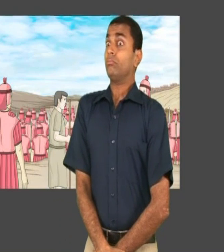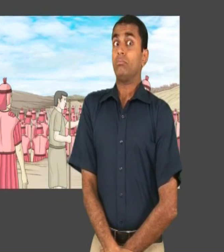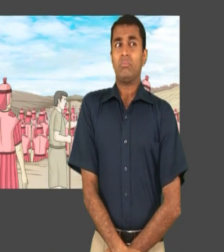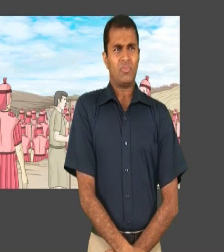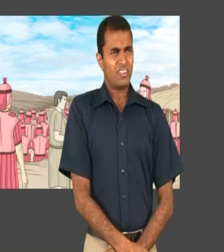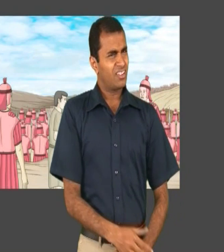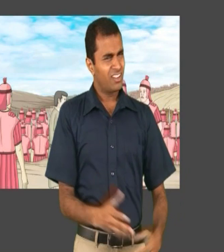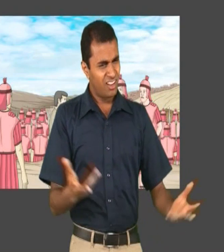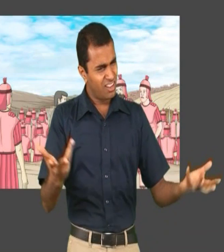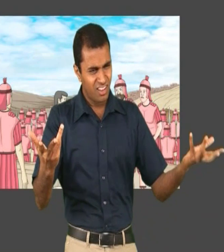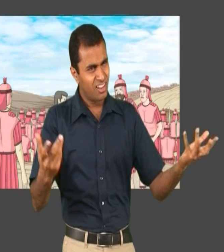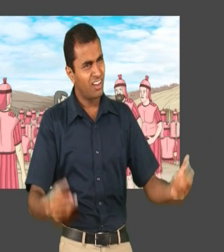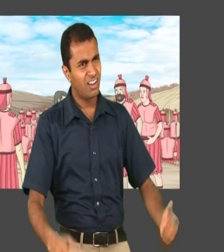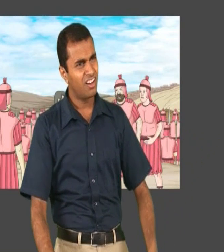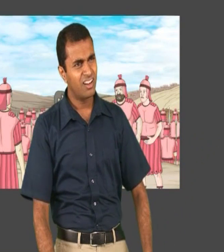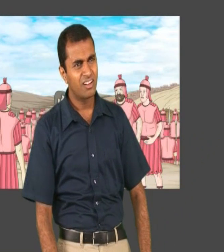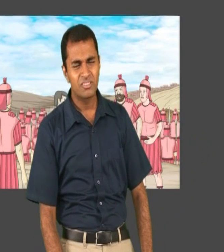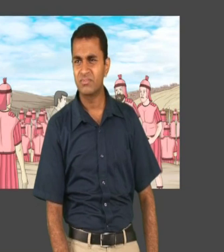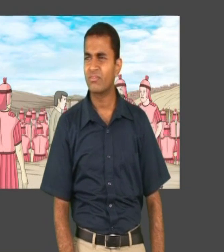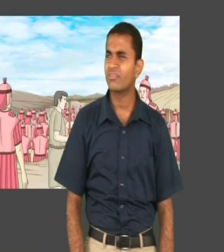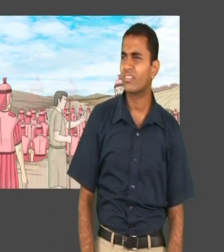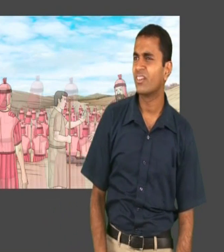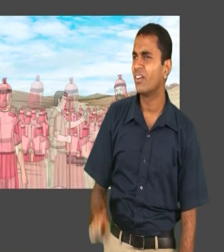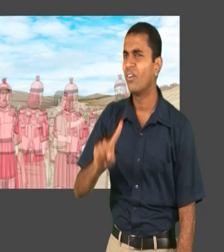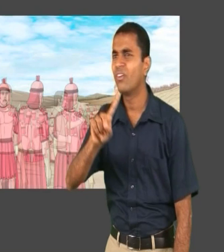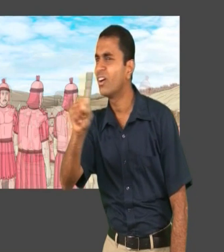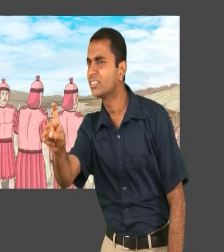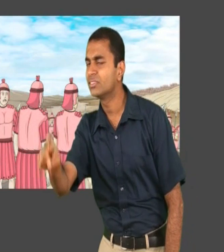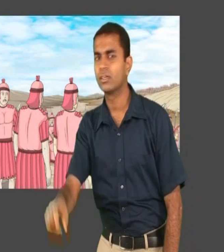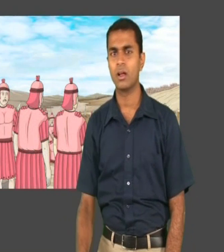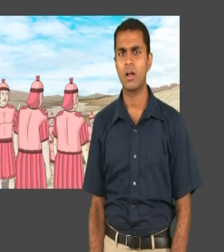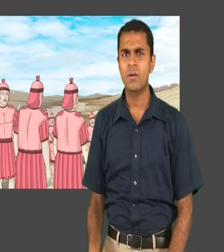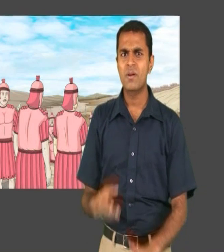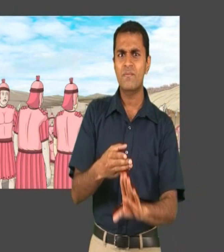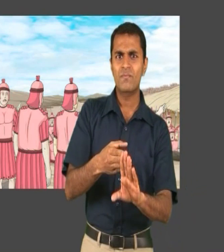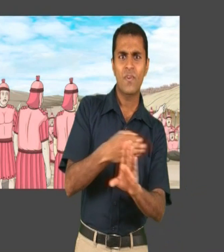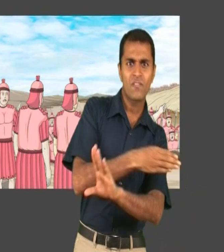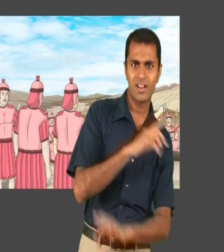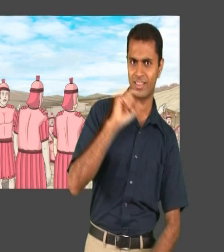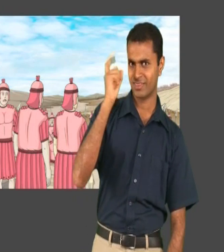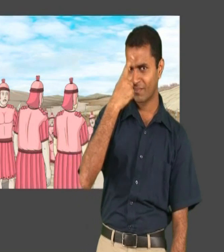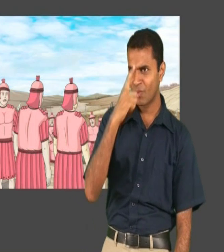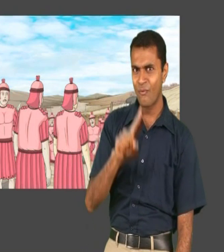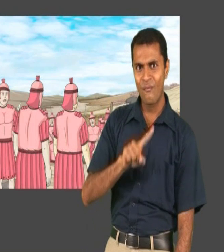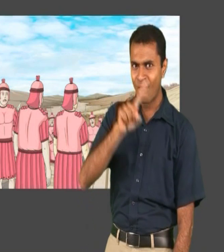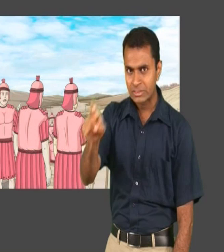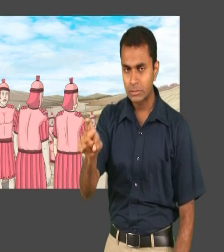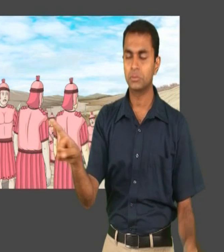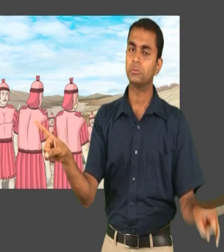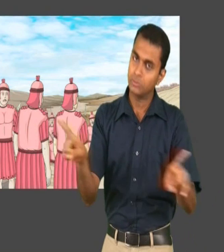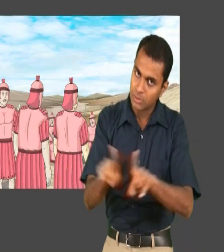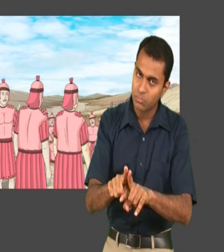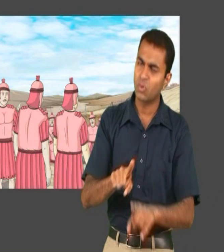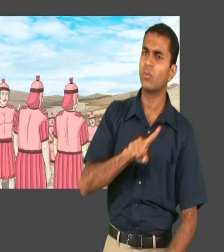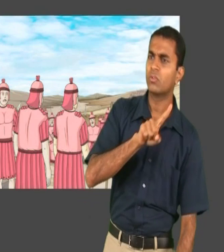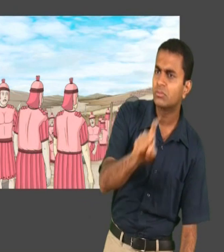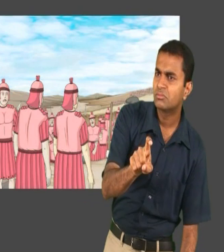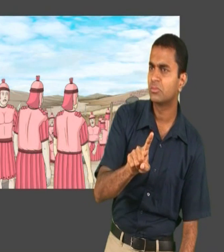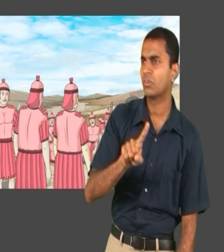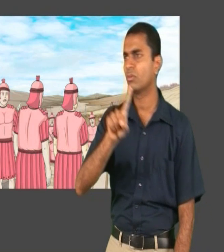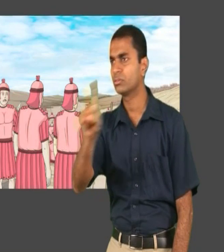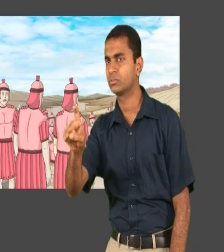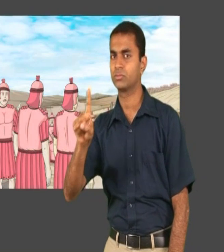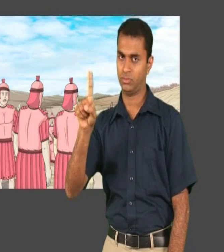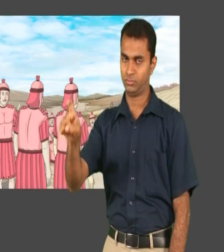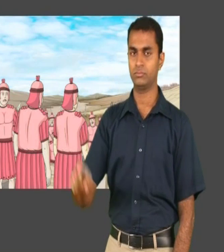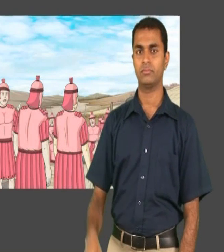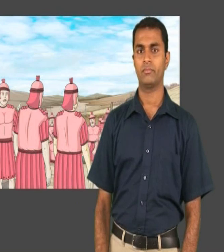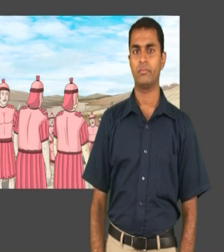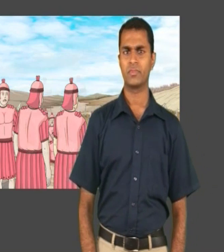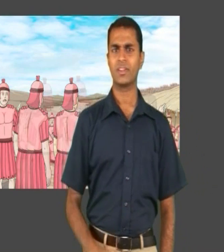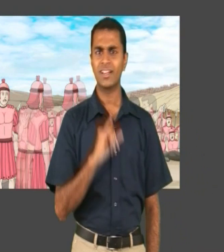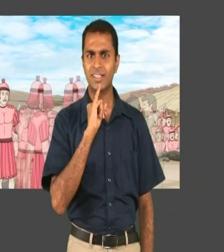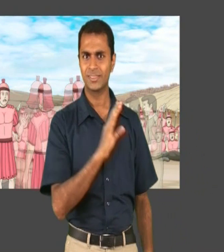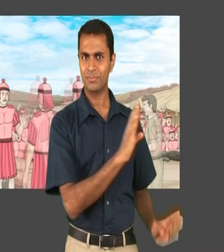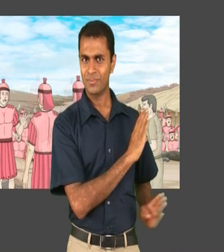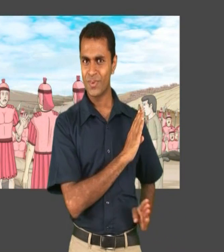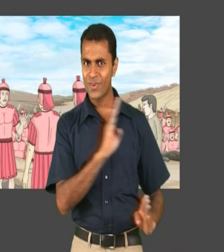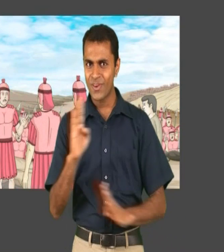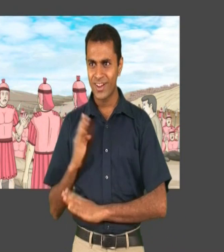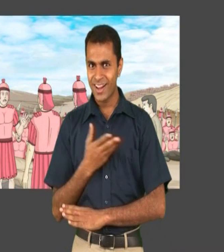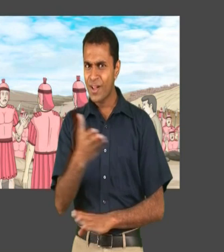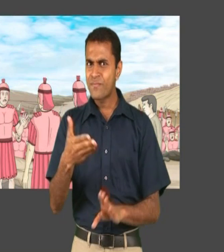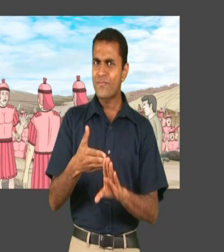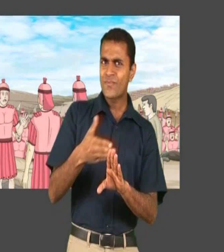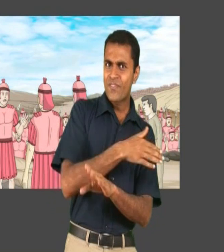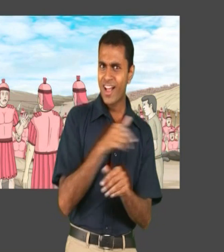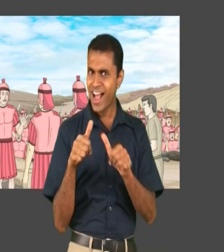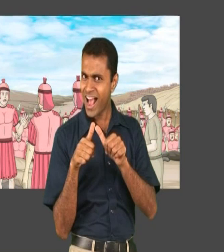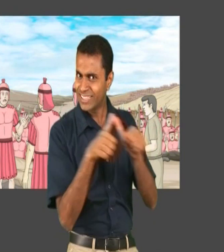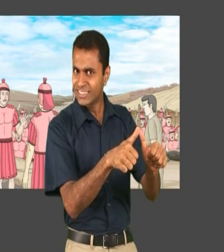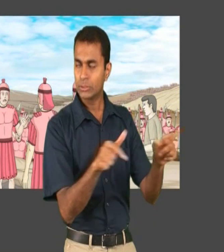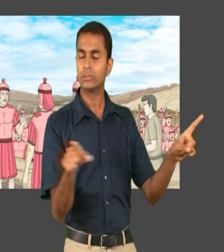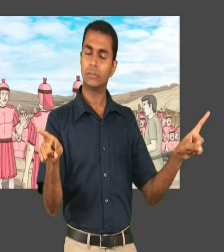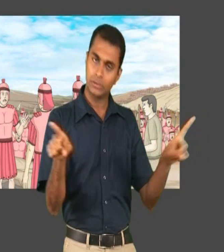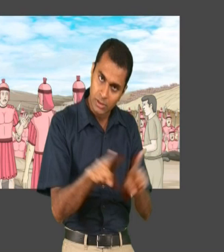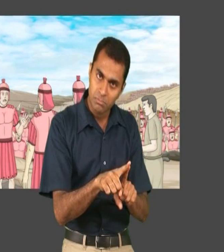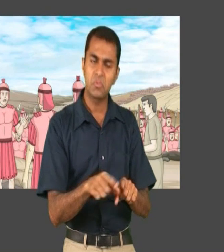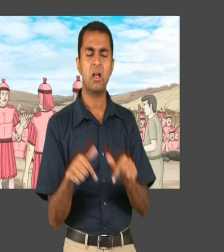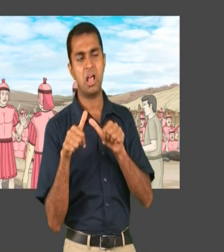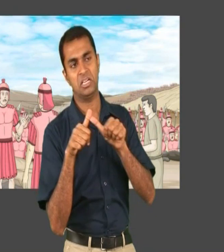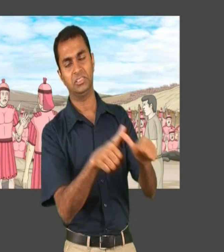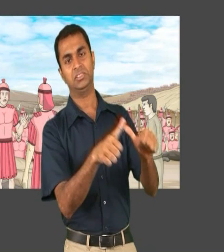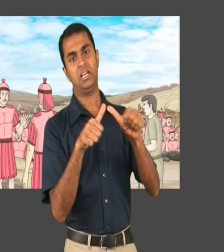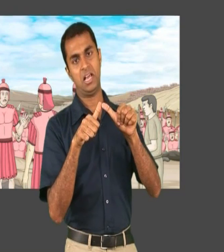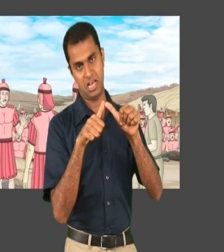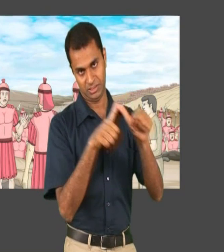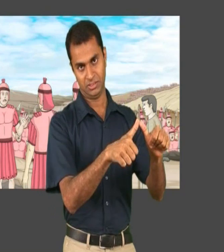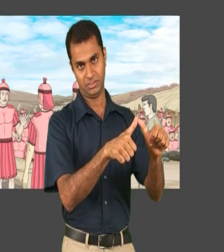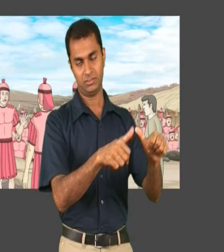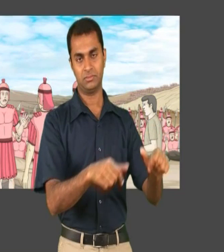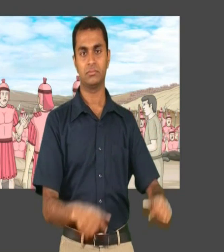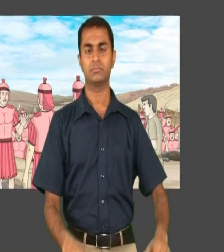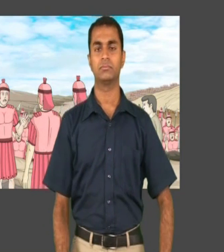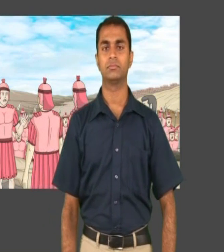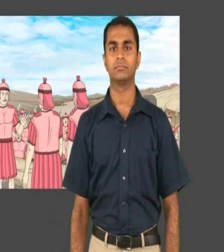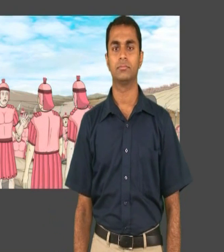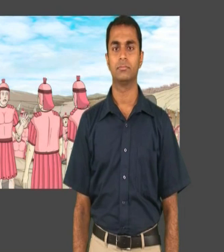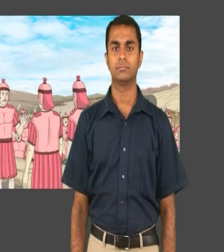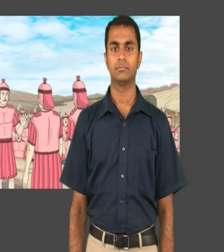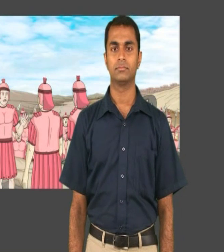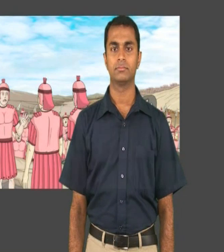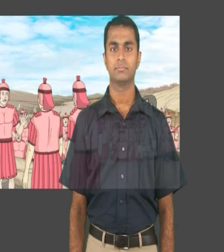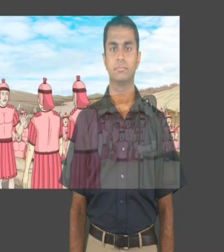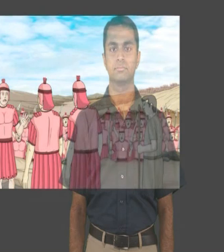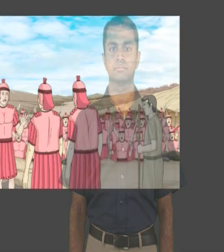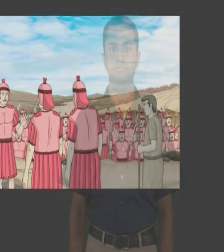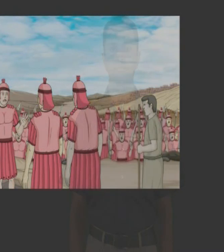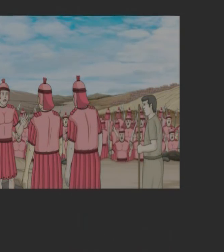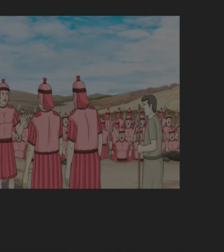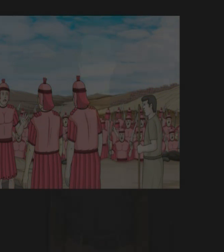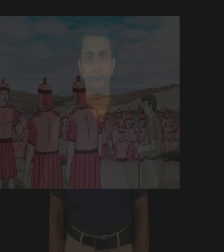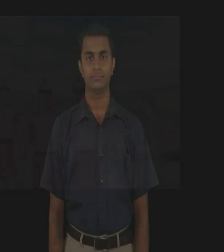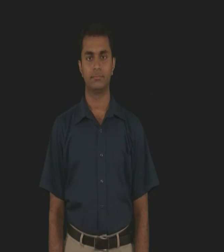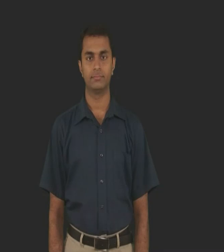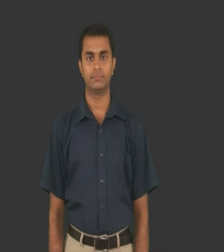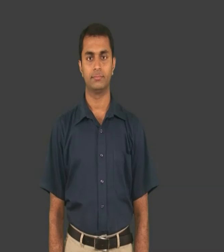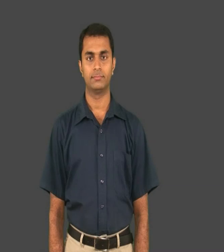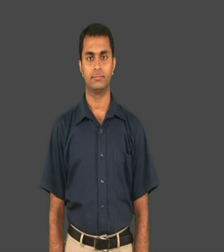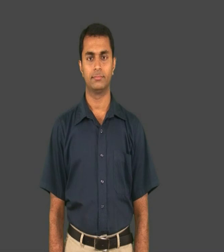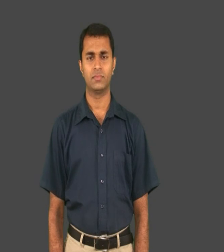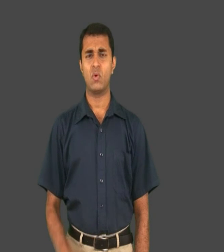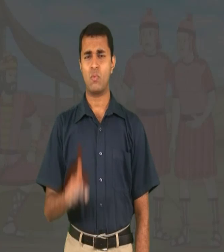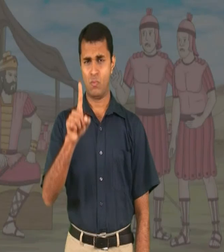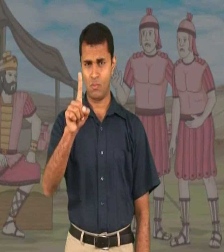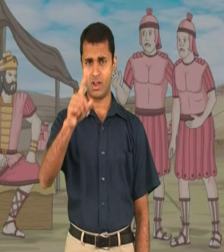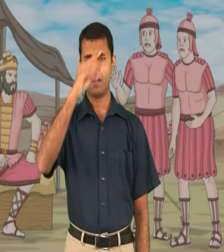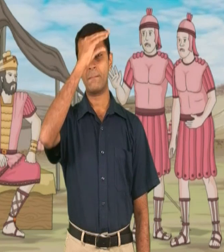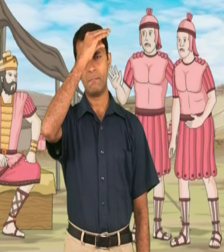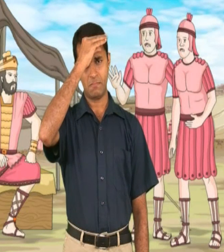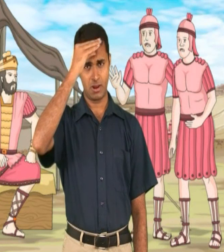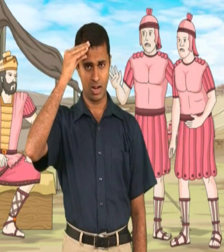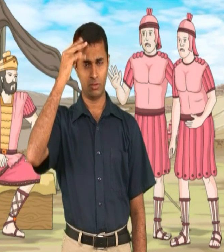Then he turned from him toward another and asked about the offer, and those people answered him just as the first ones had answered.